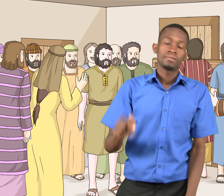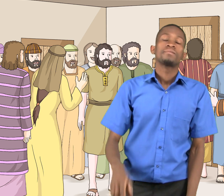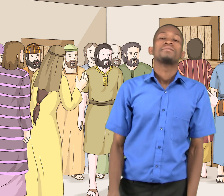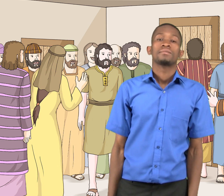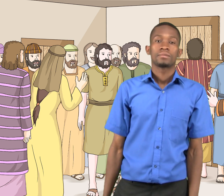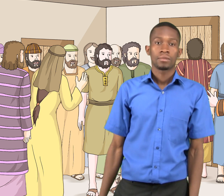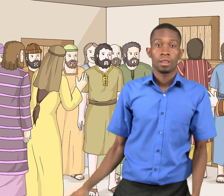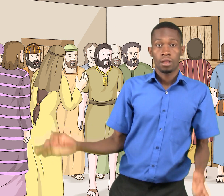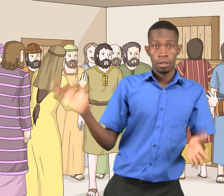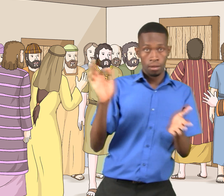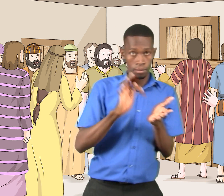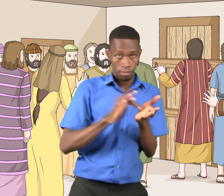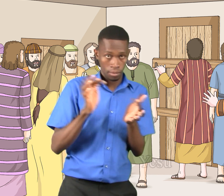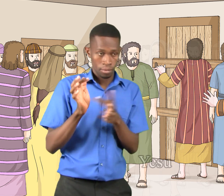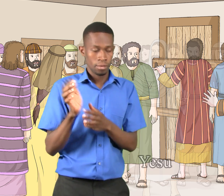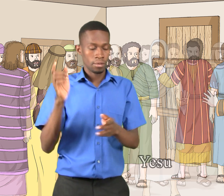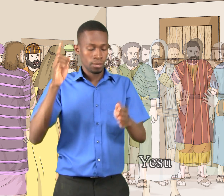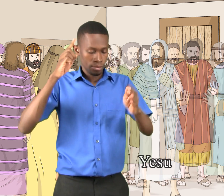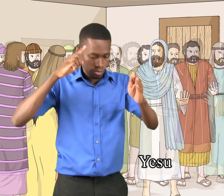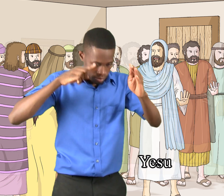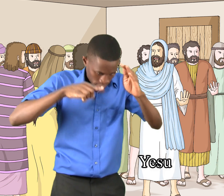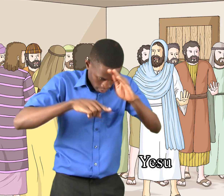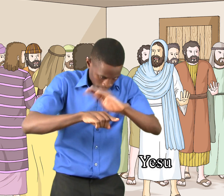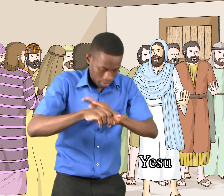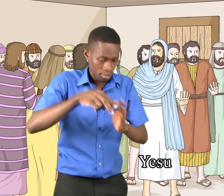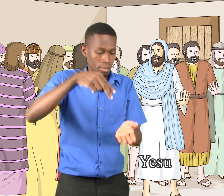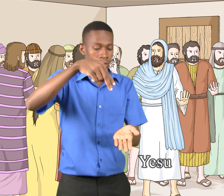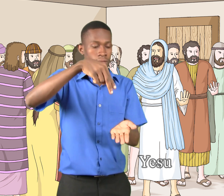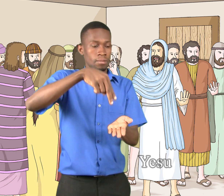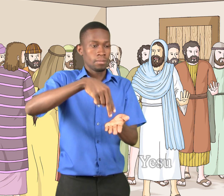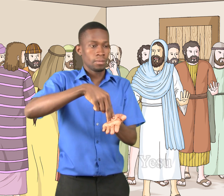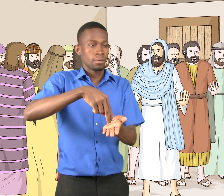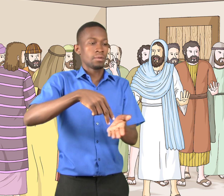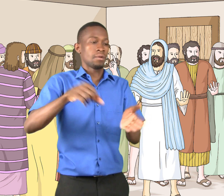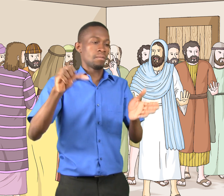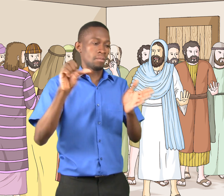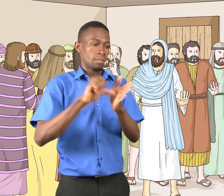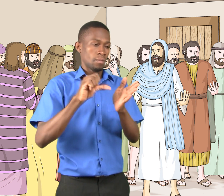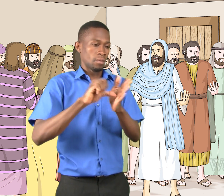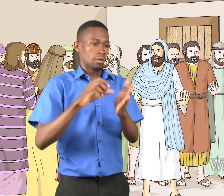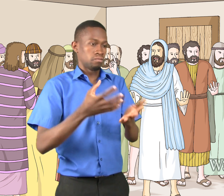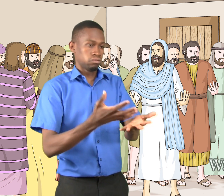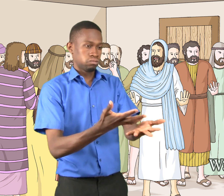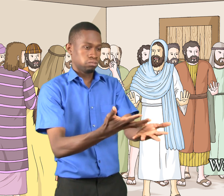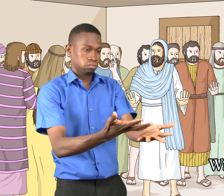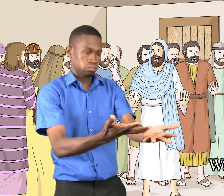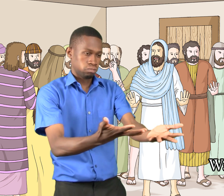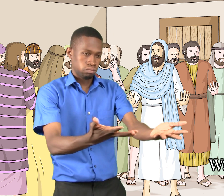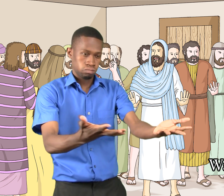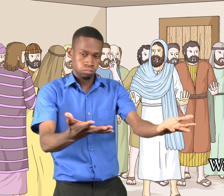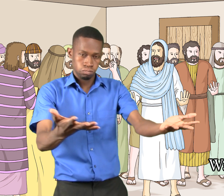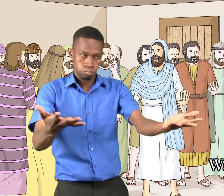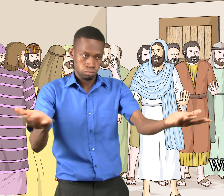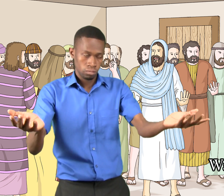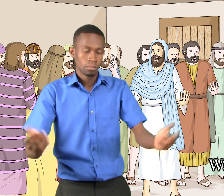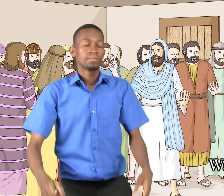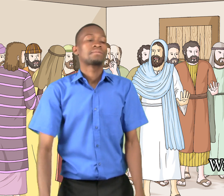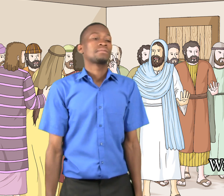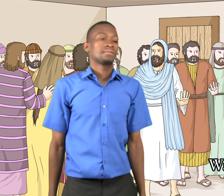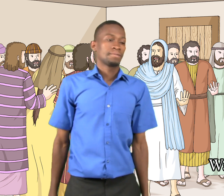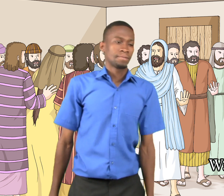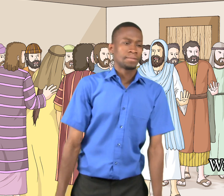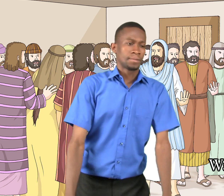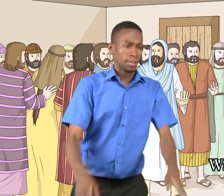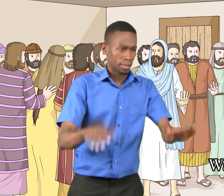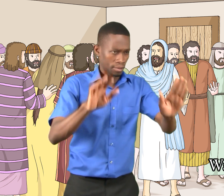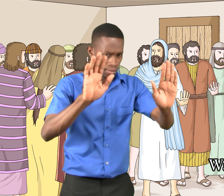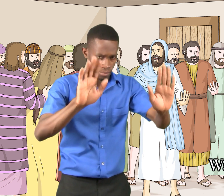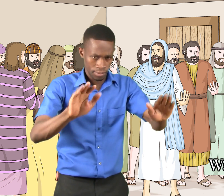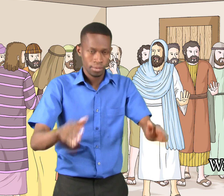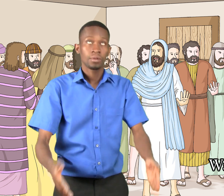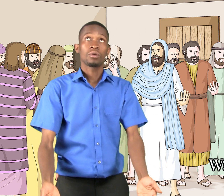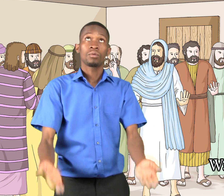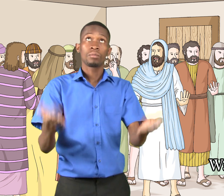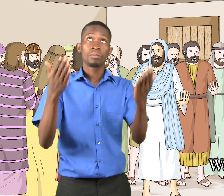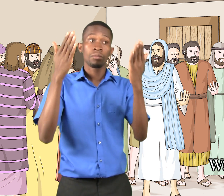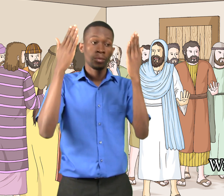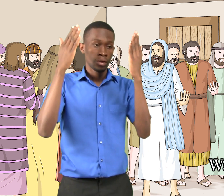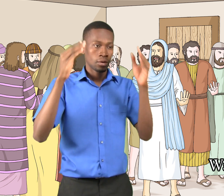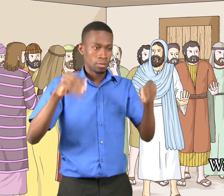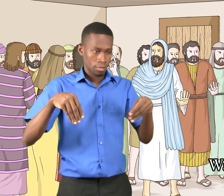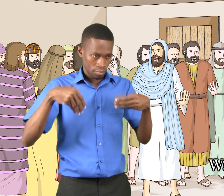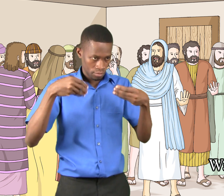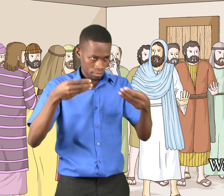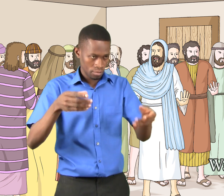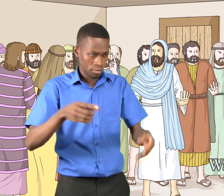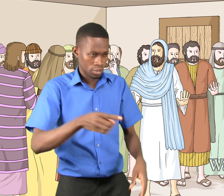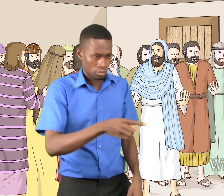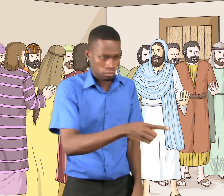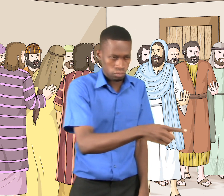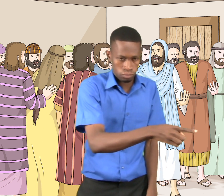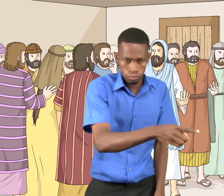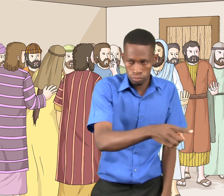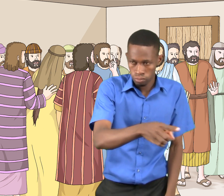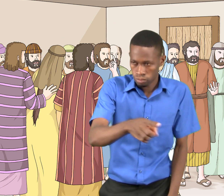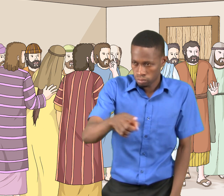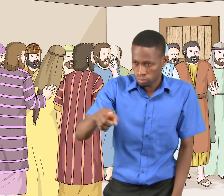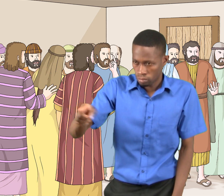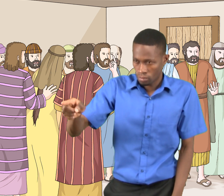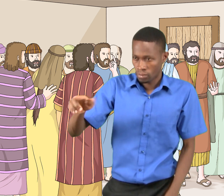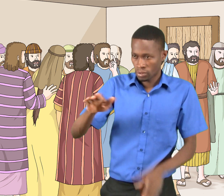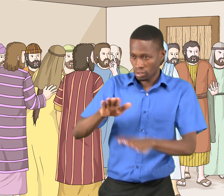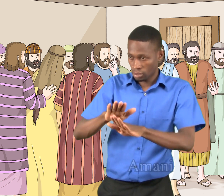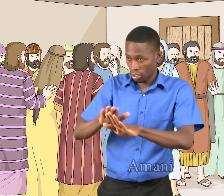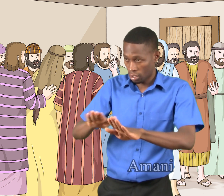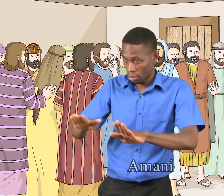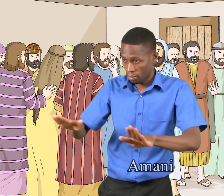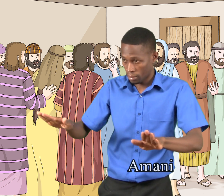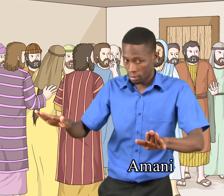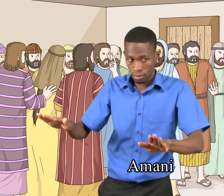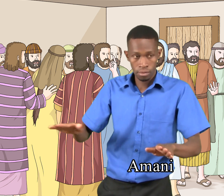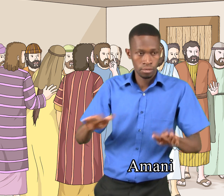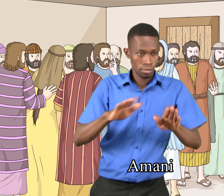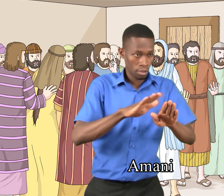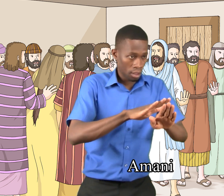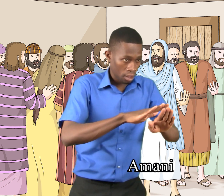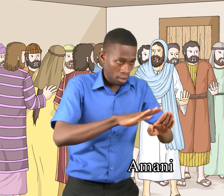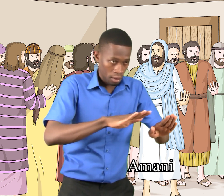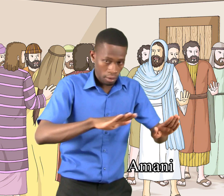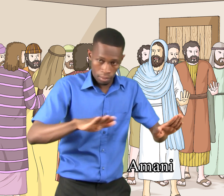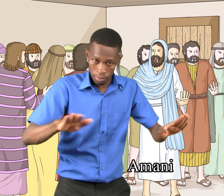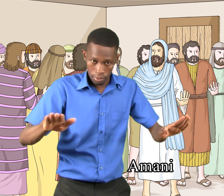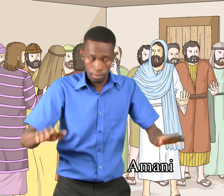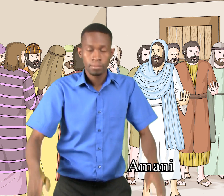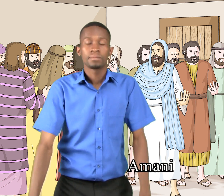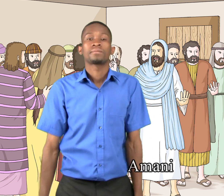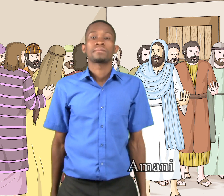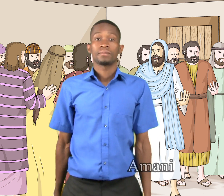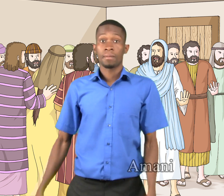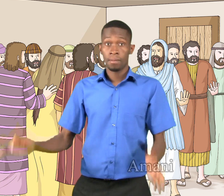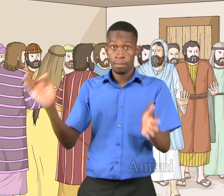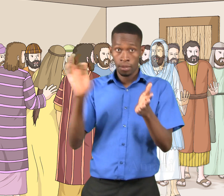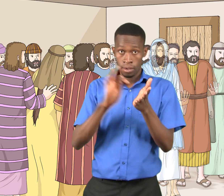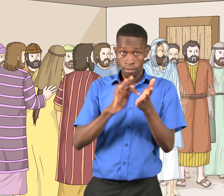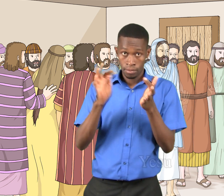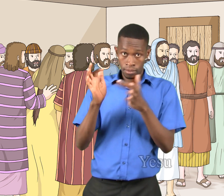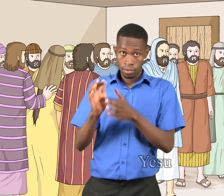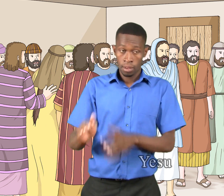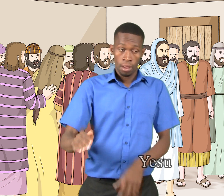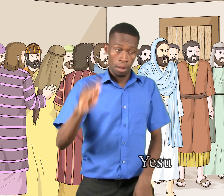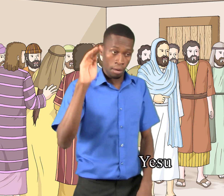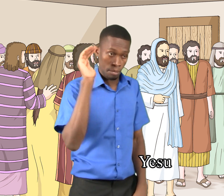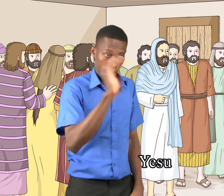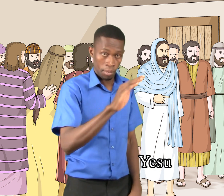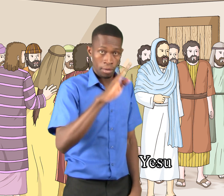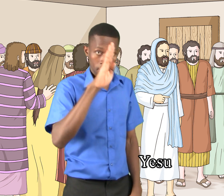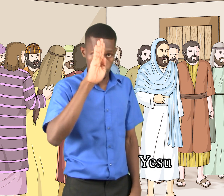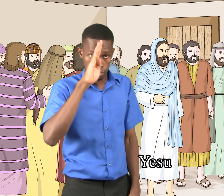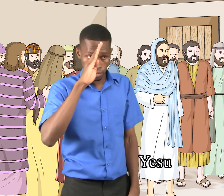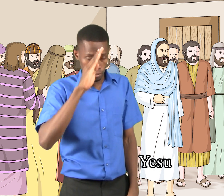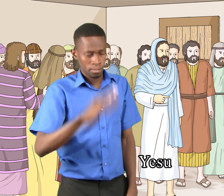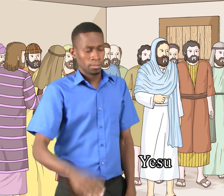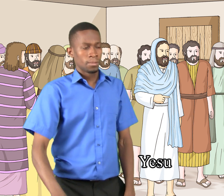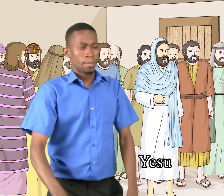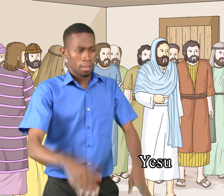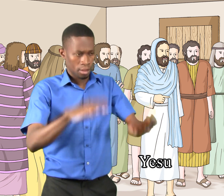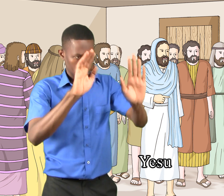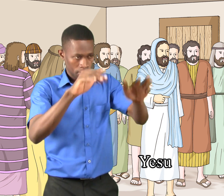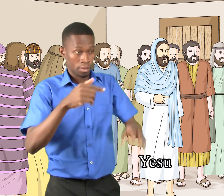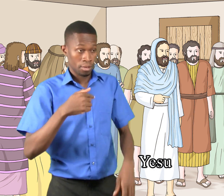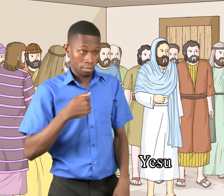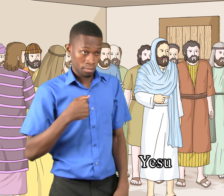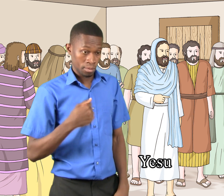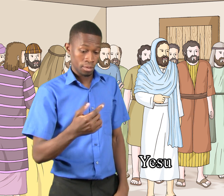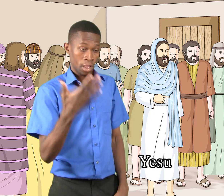Jesus came and stood among them and said, “Peace be with you.”